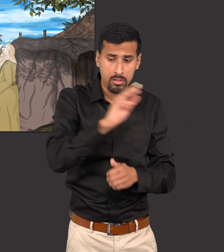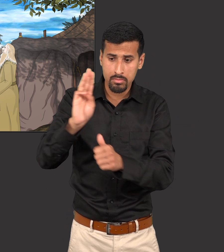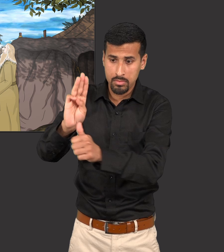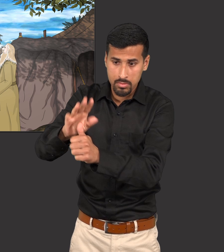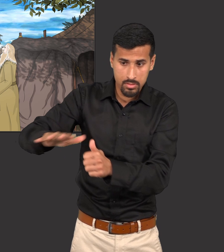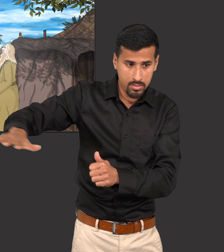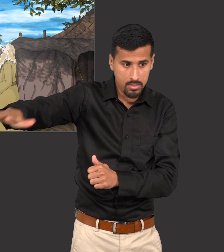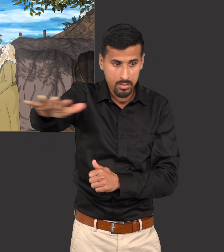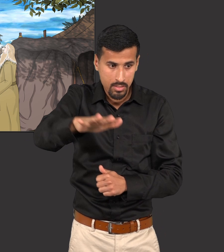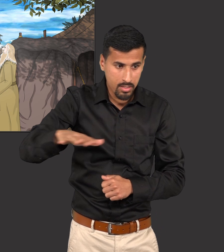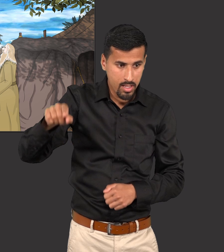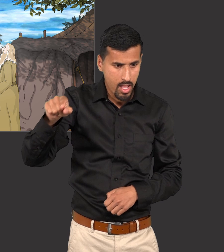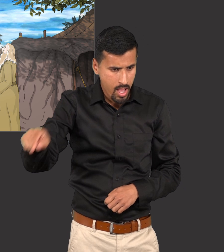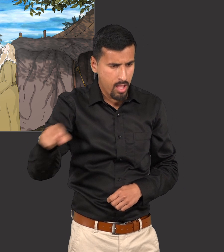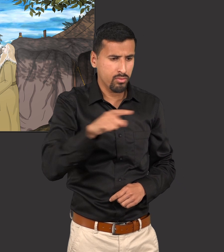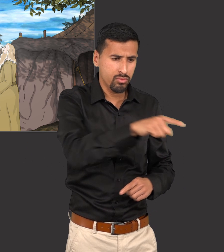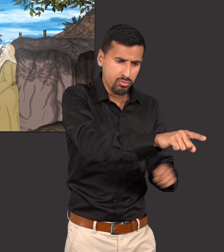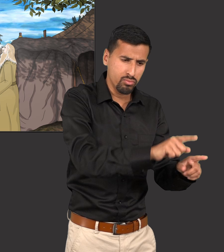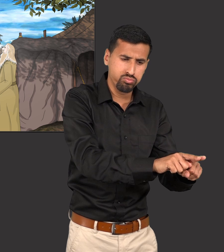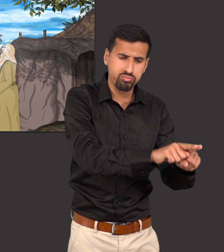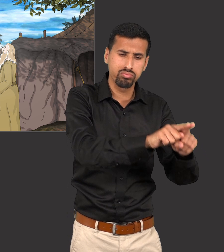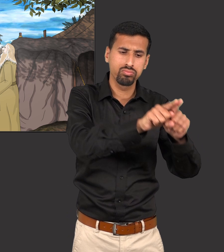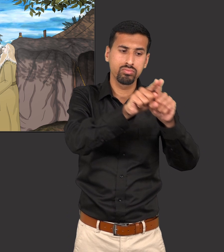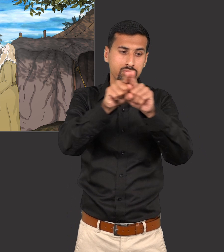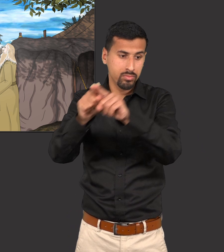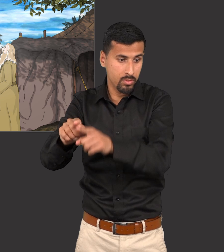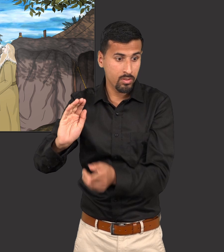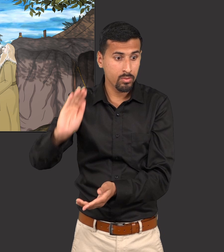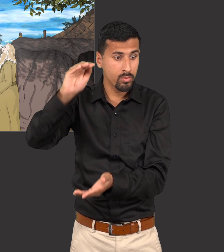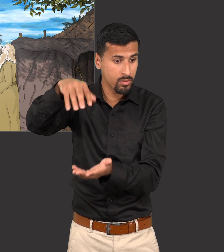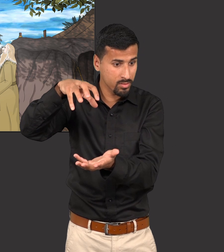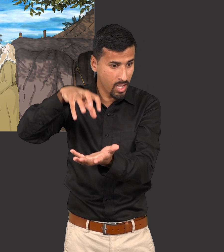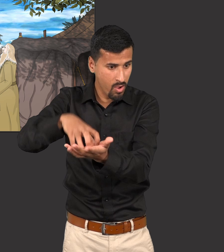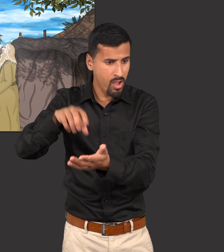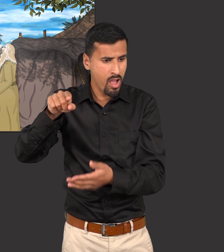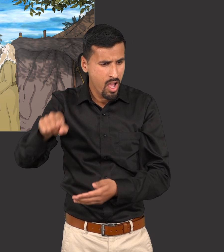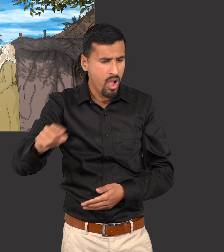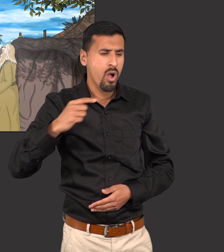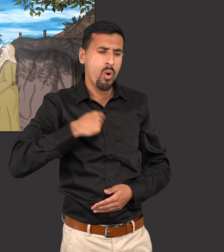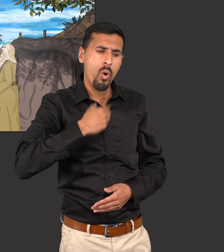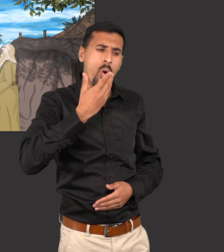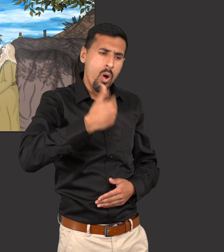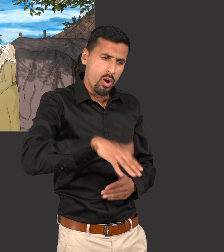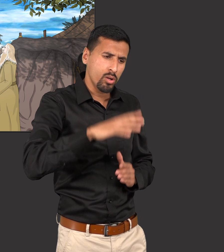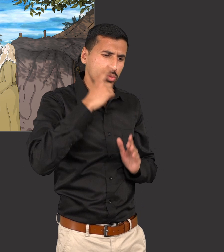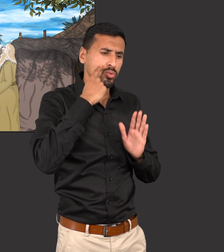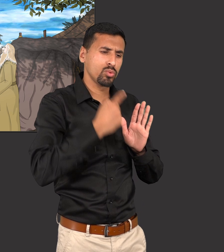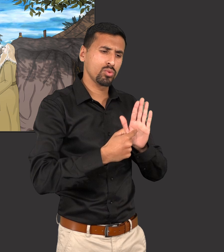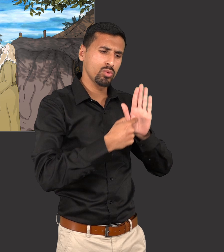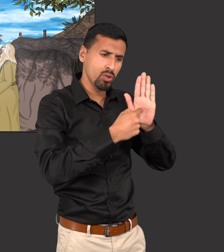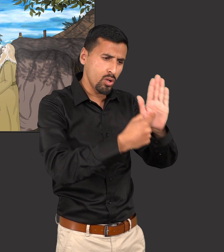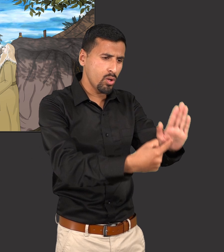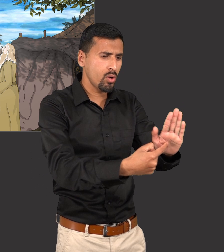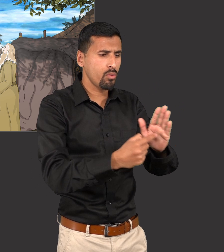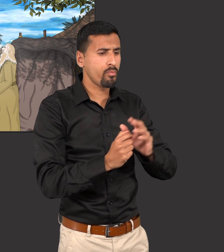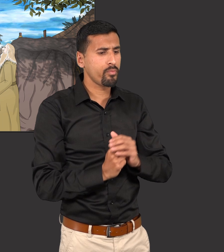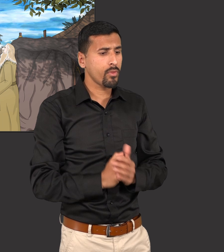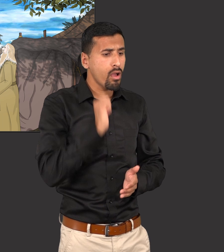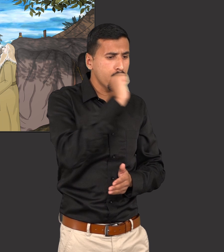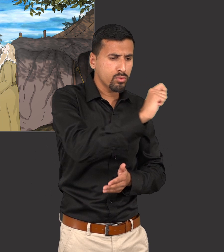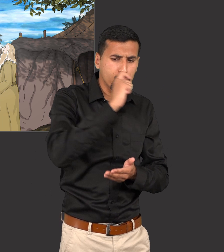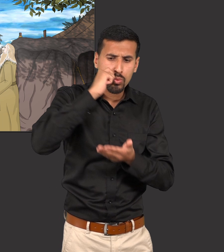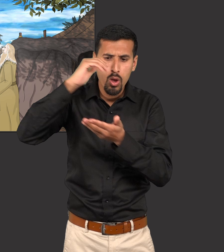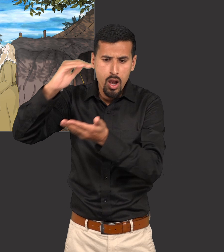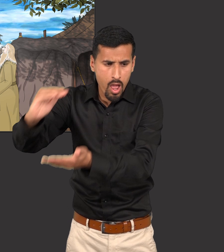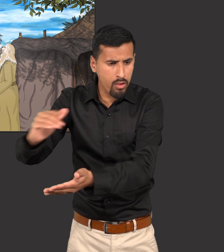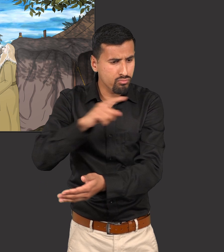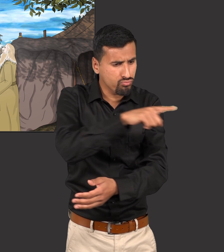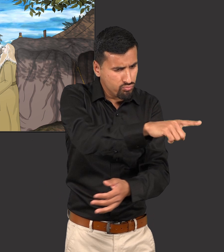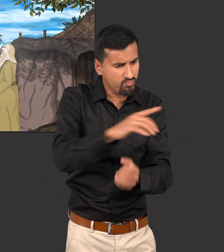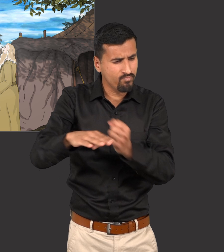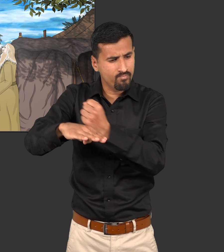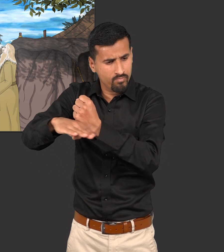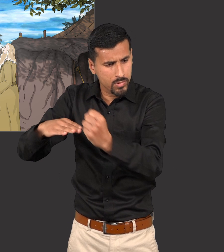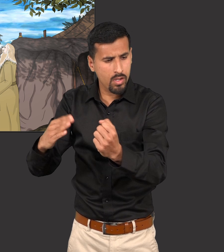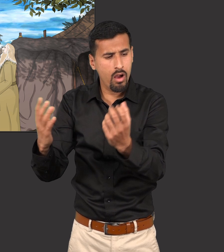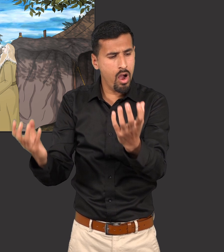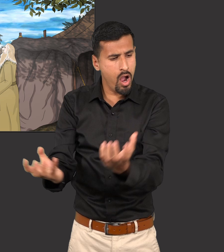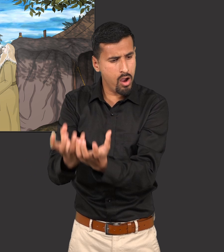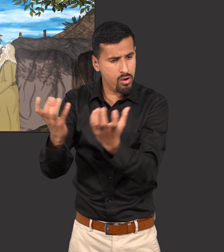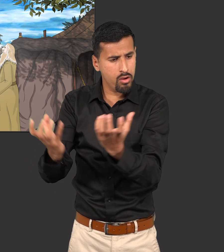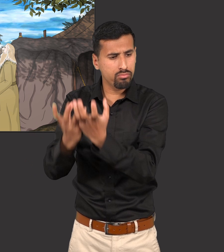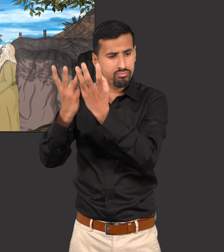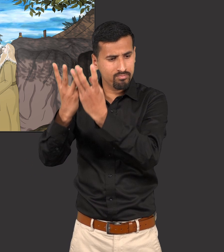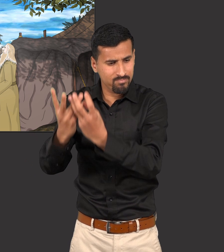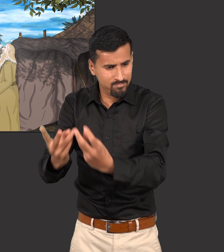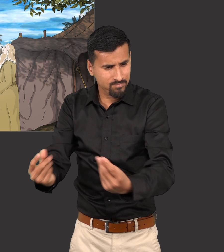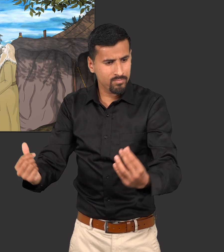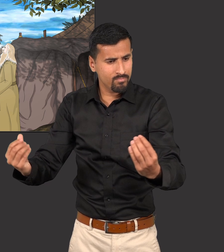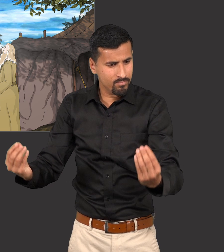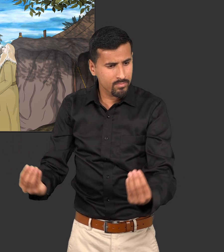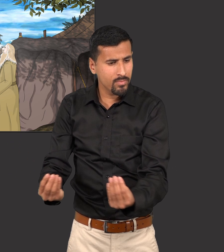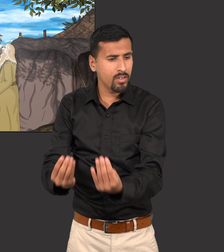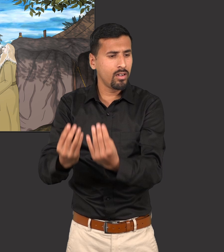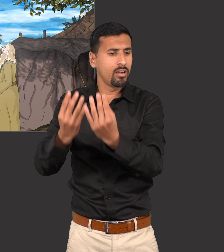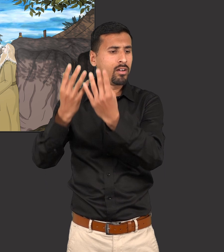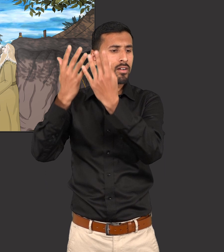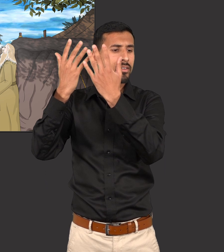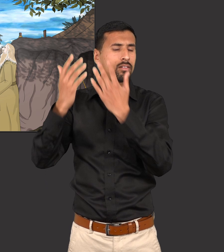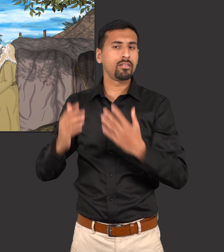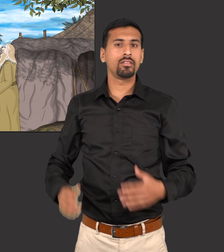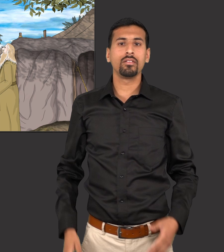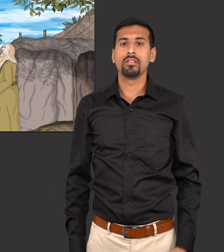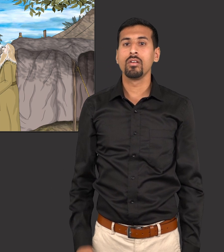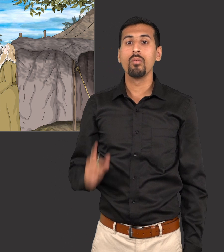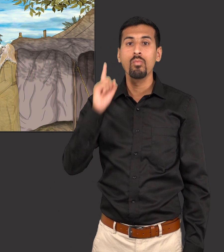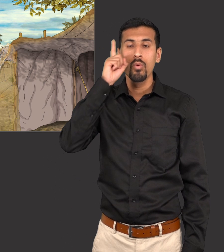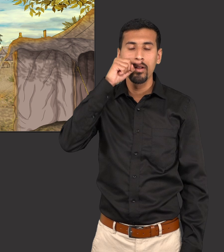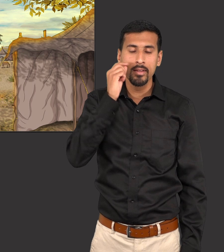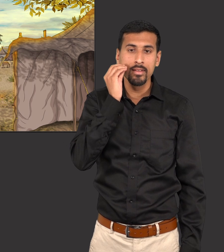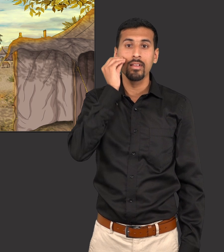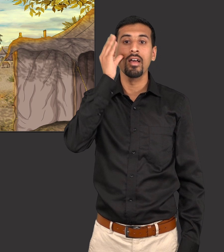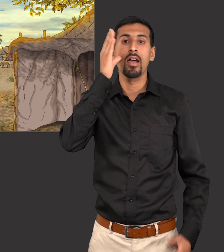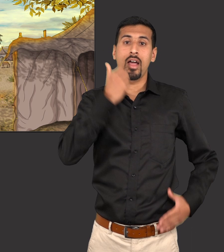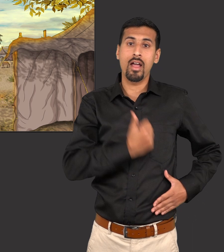Offer him there as a burnt offering on one of the mountains, which I will show you.”